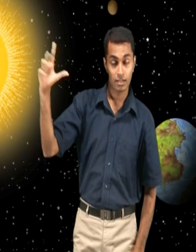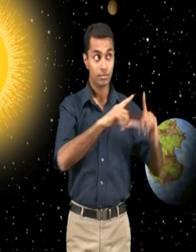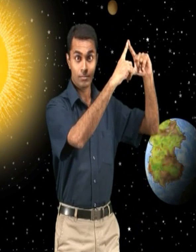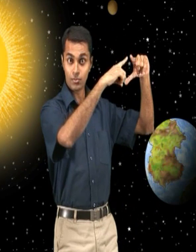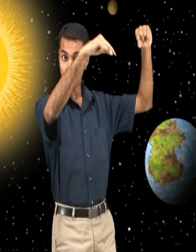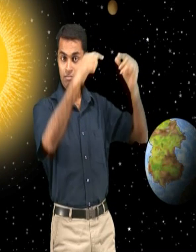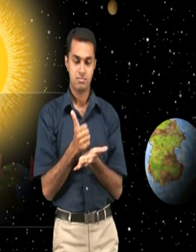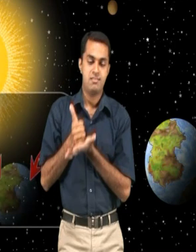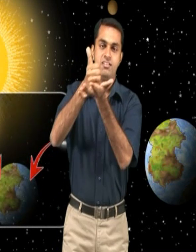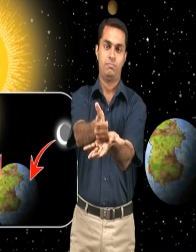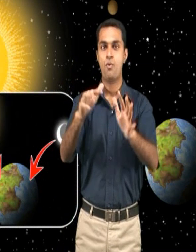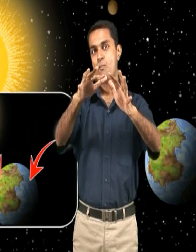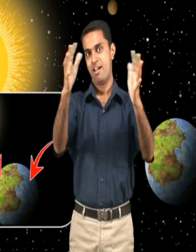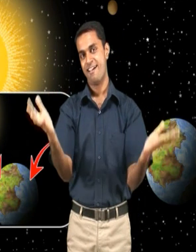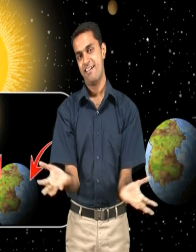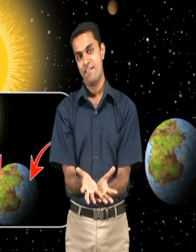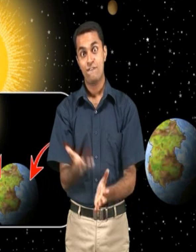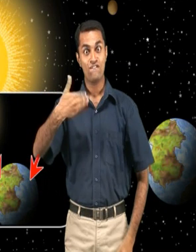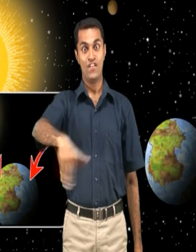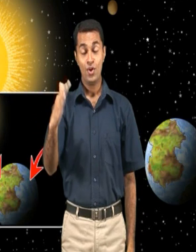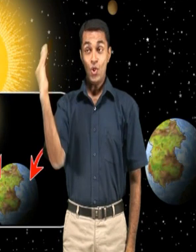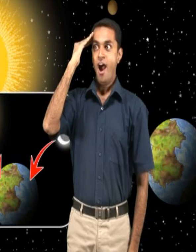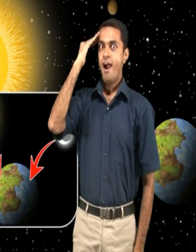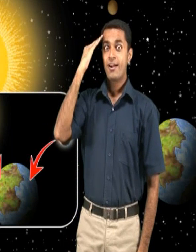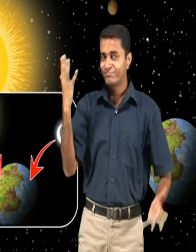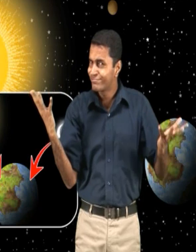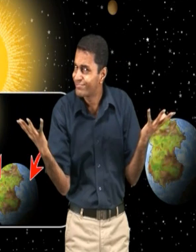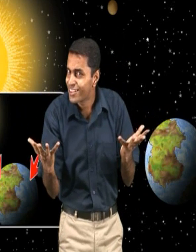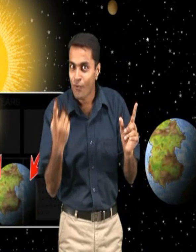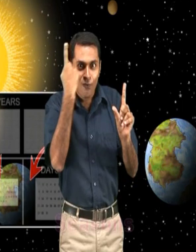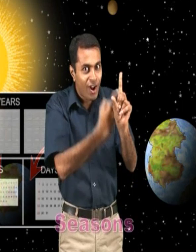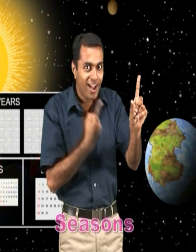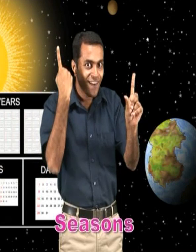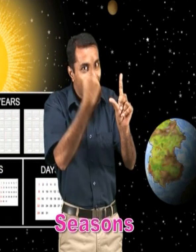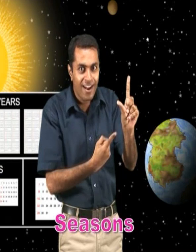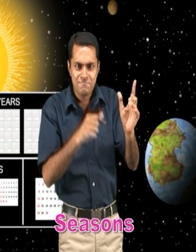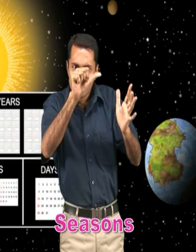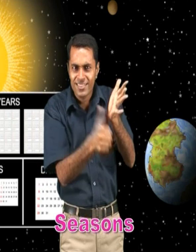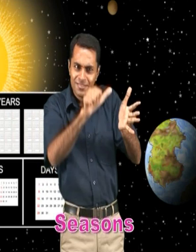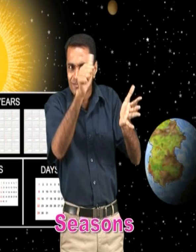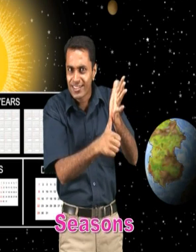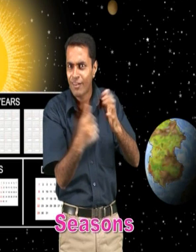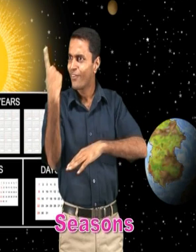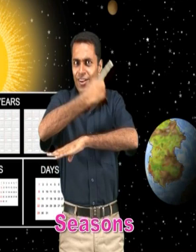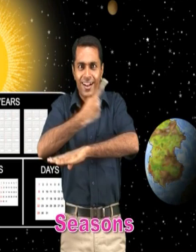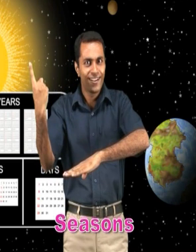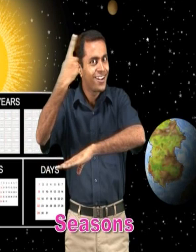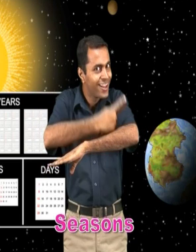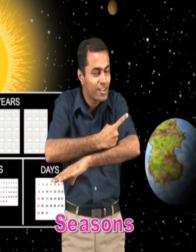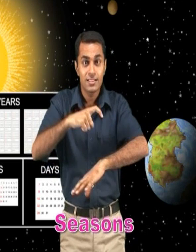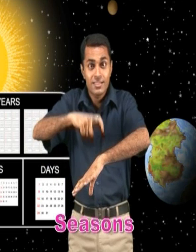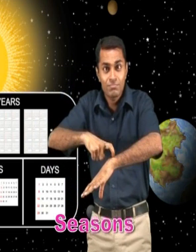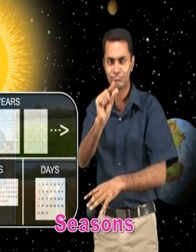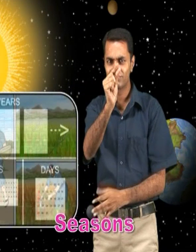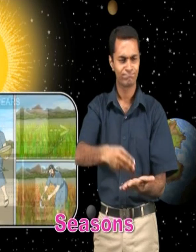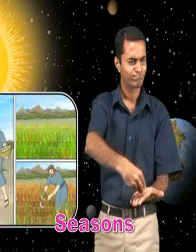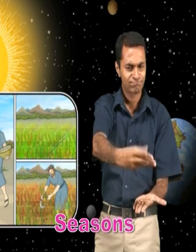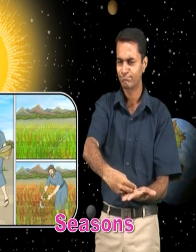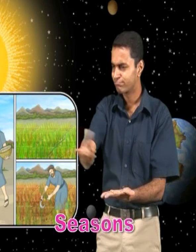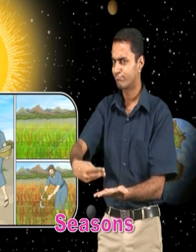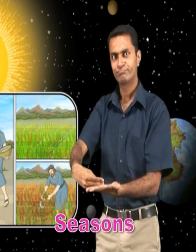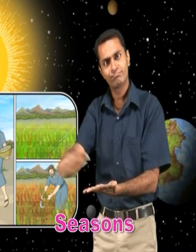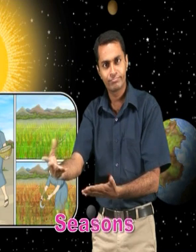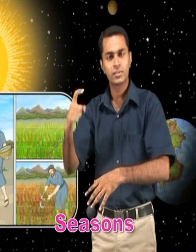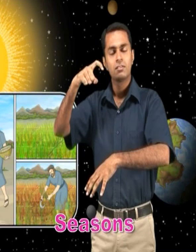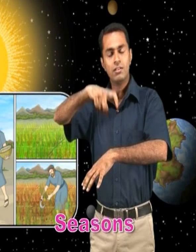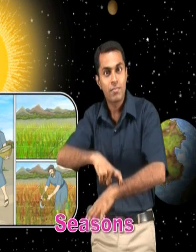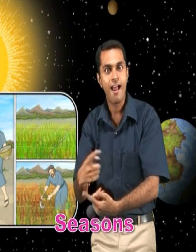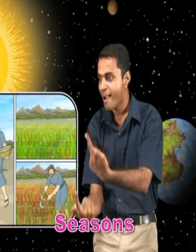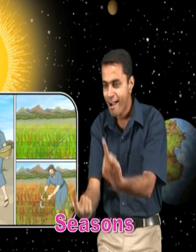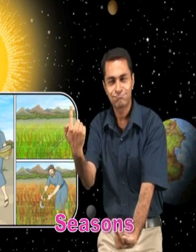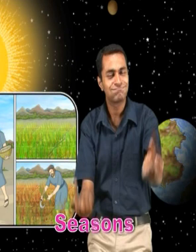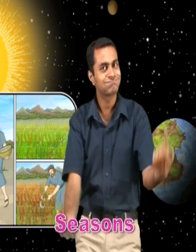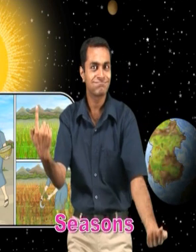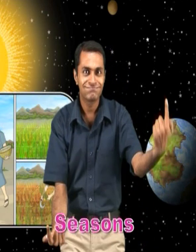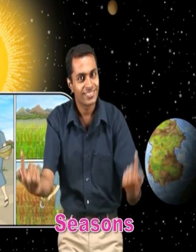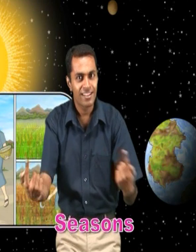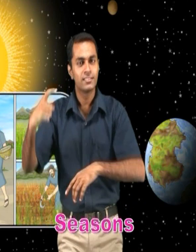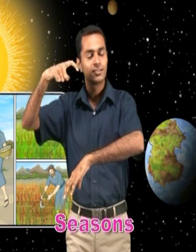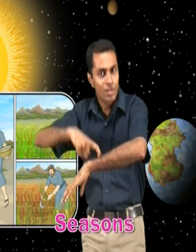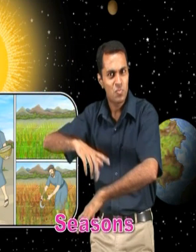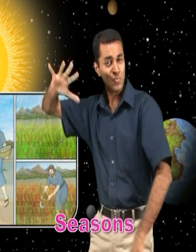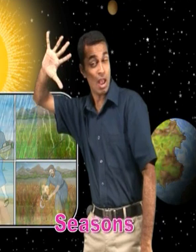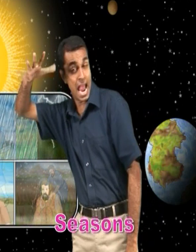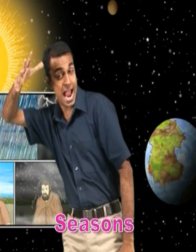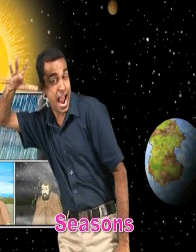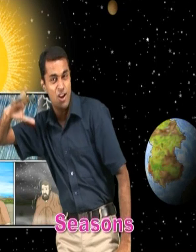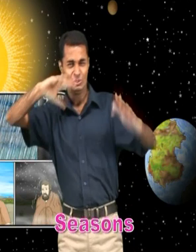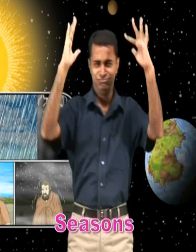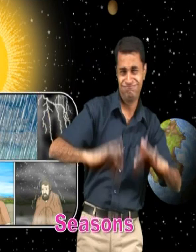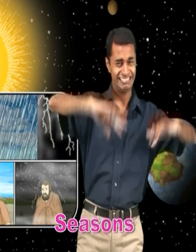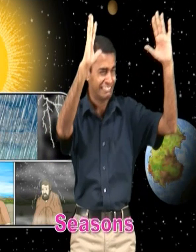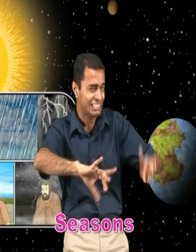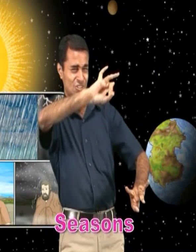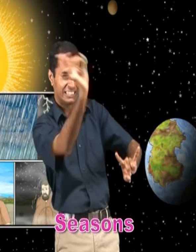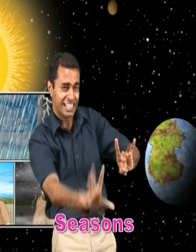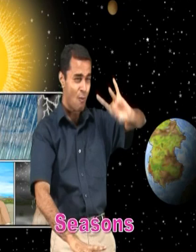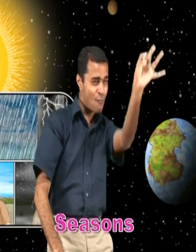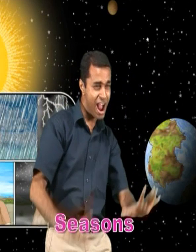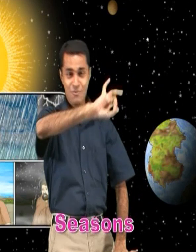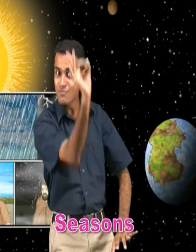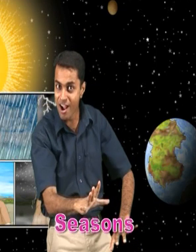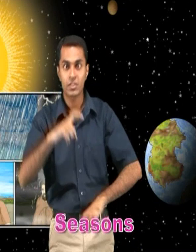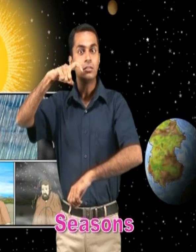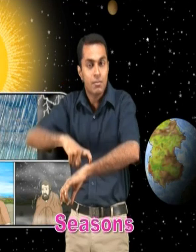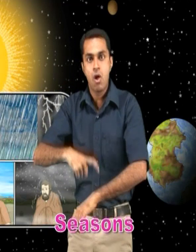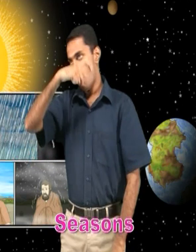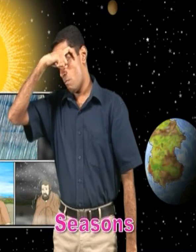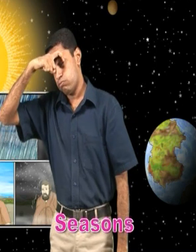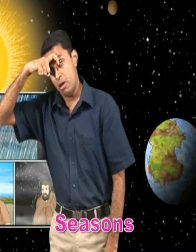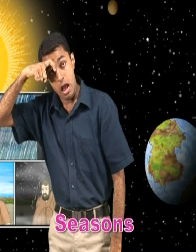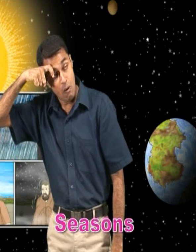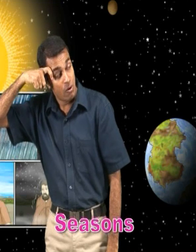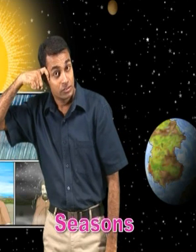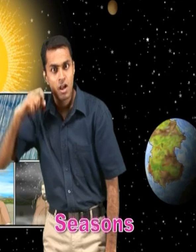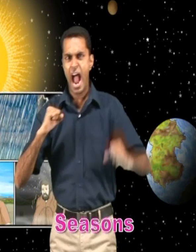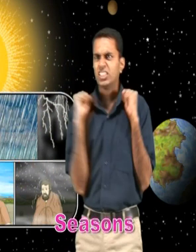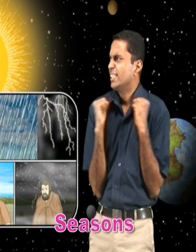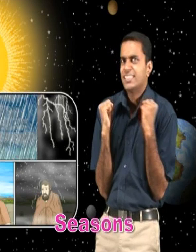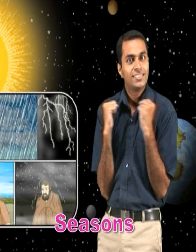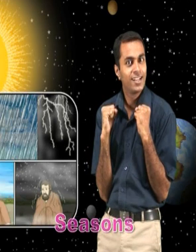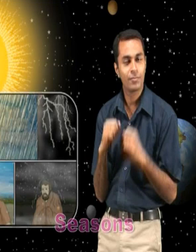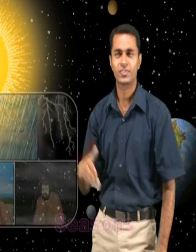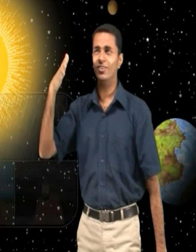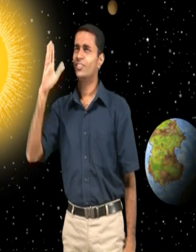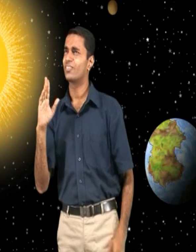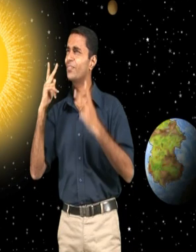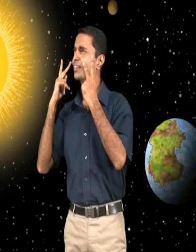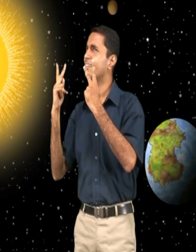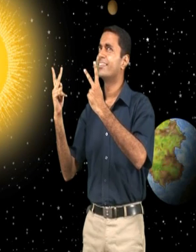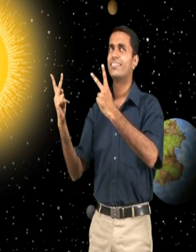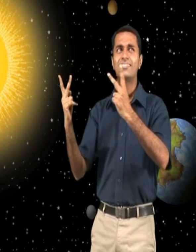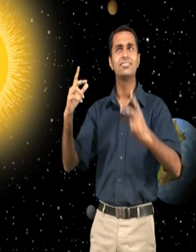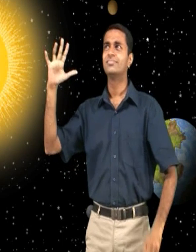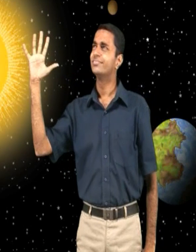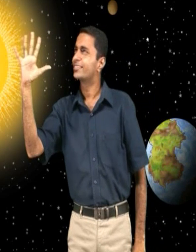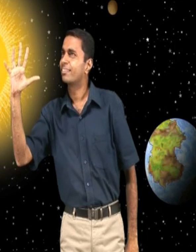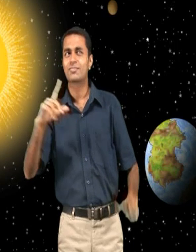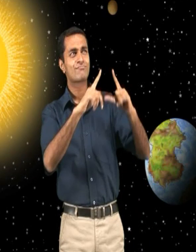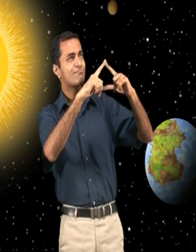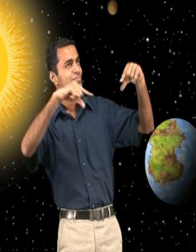God set these lights in the expanse of the sky to shine upon the earth, to preside over the day and the night, and to separate the light from the darkness.